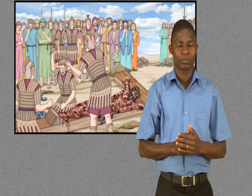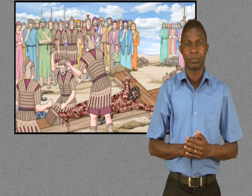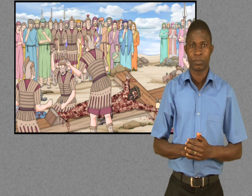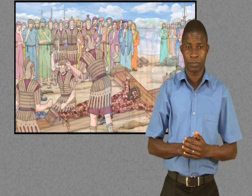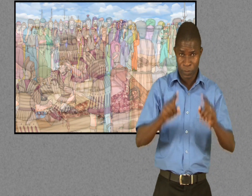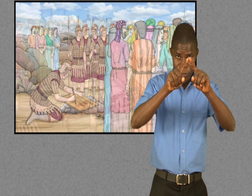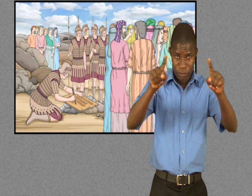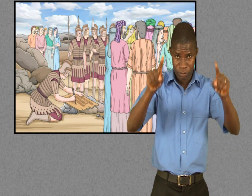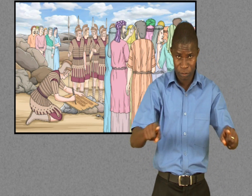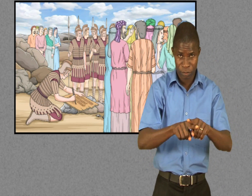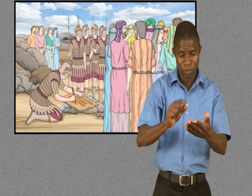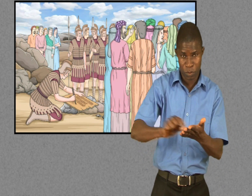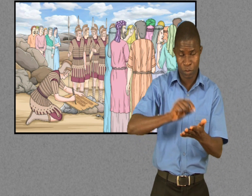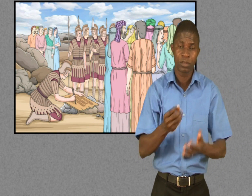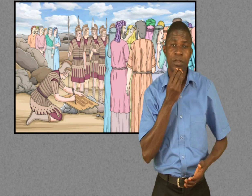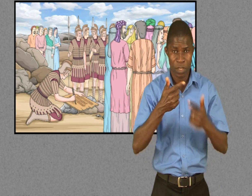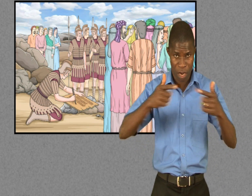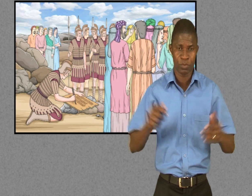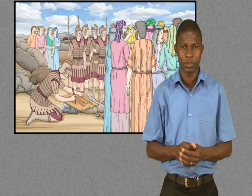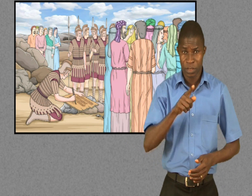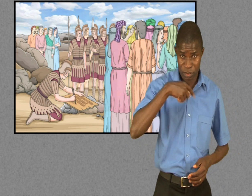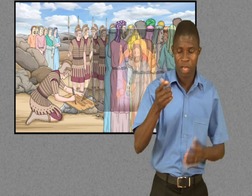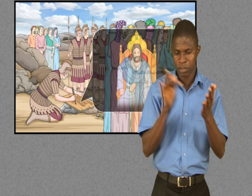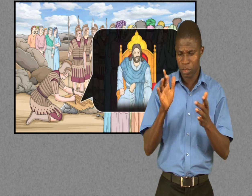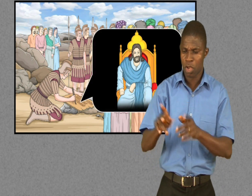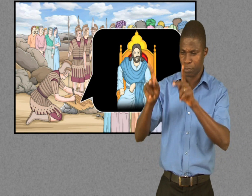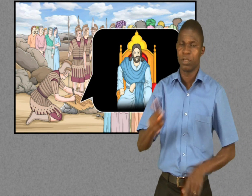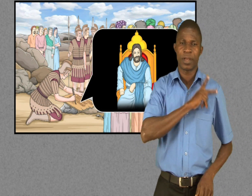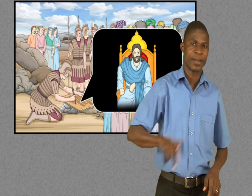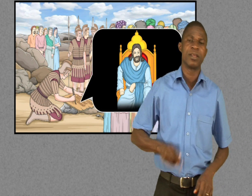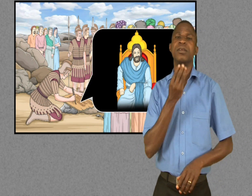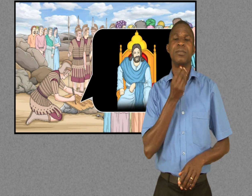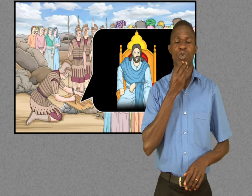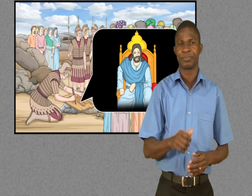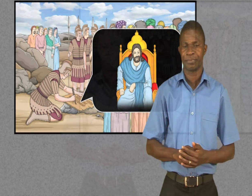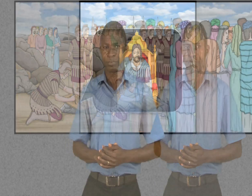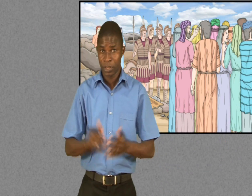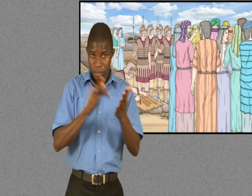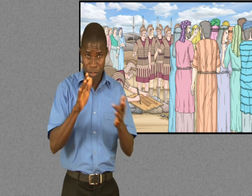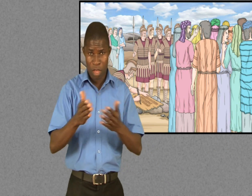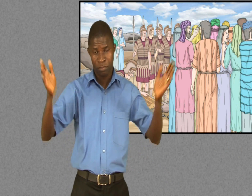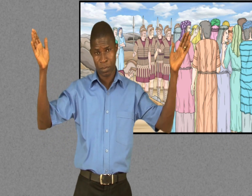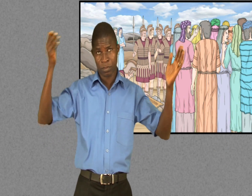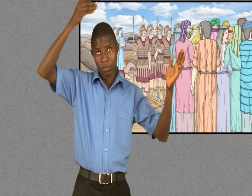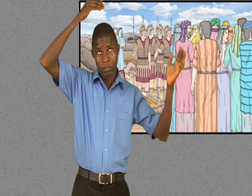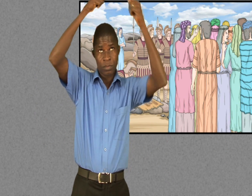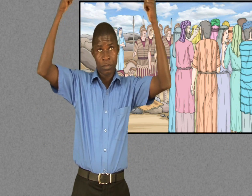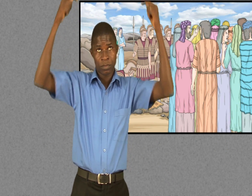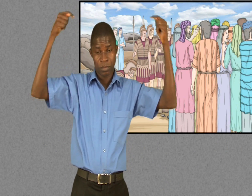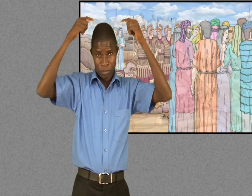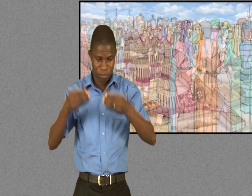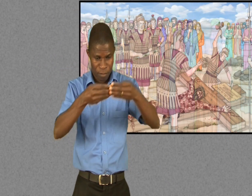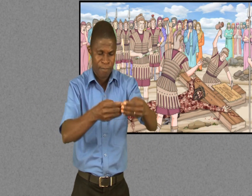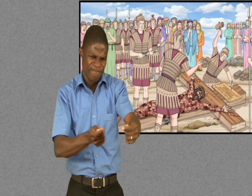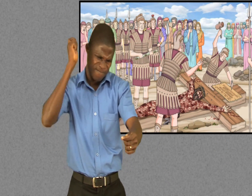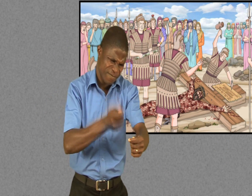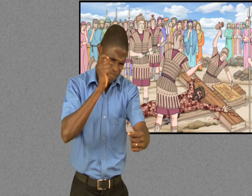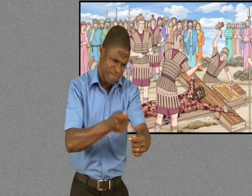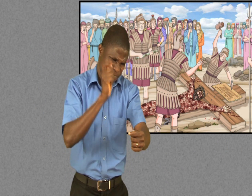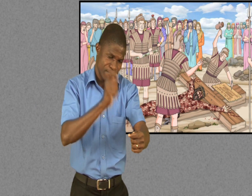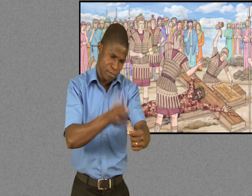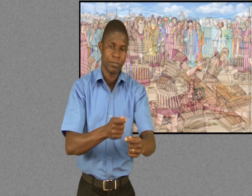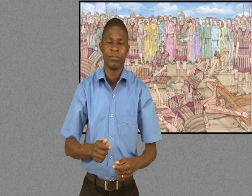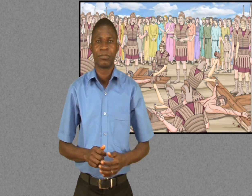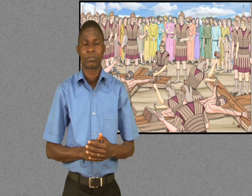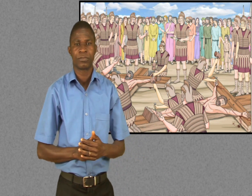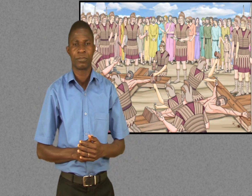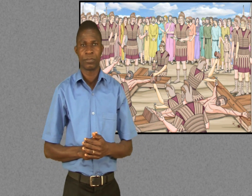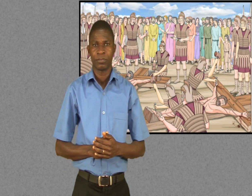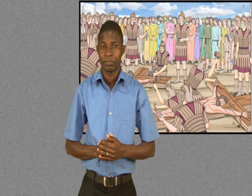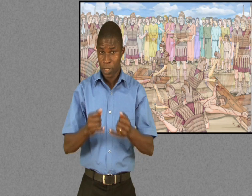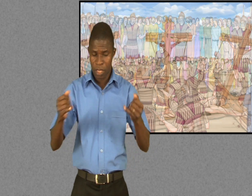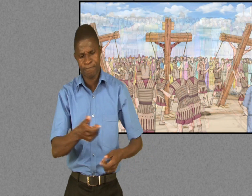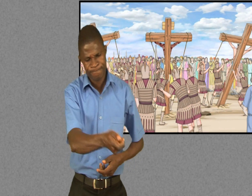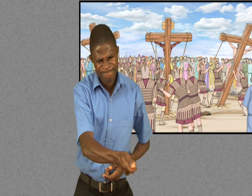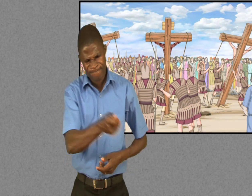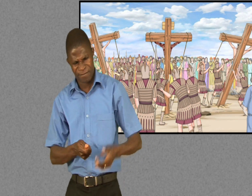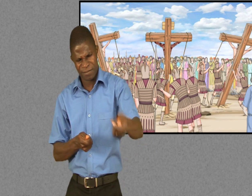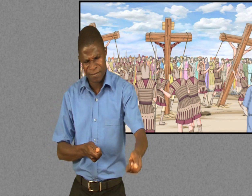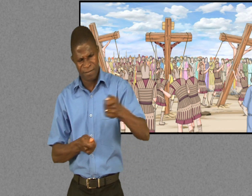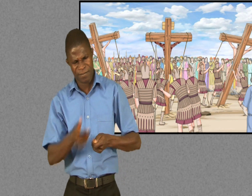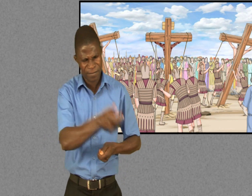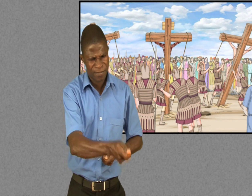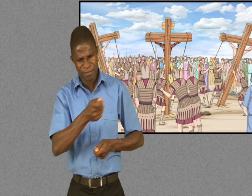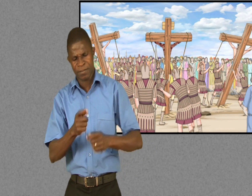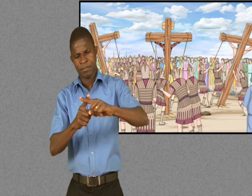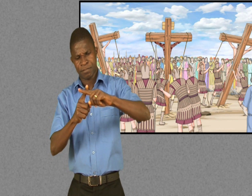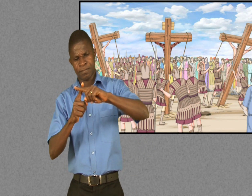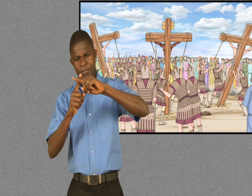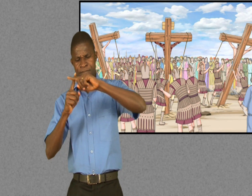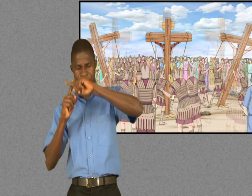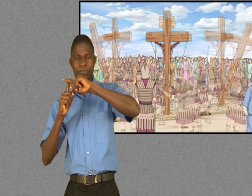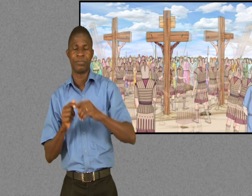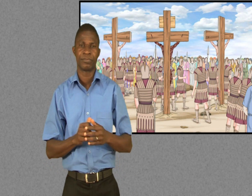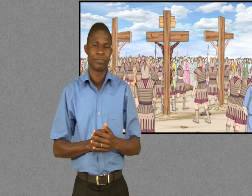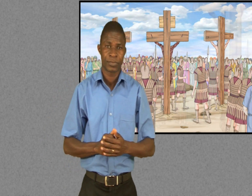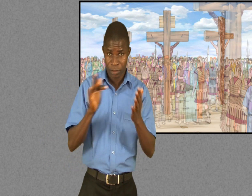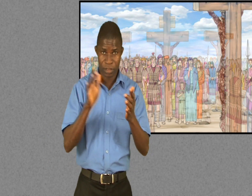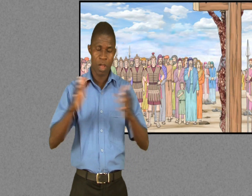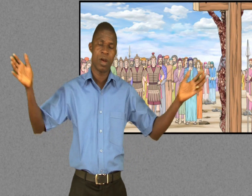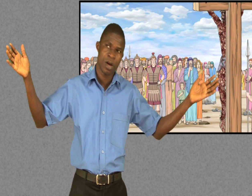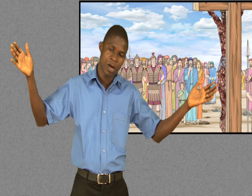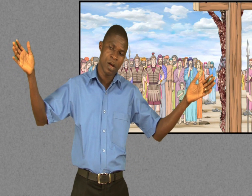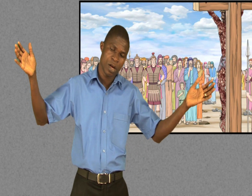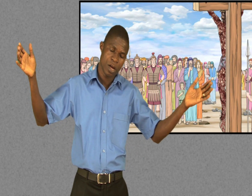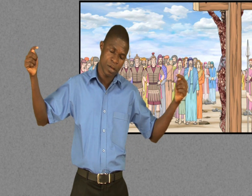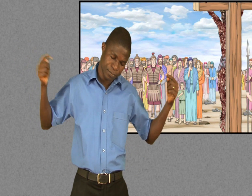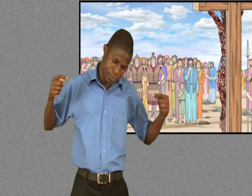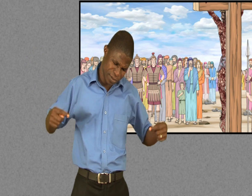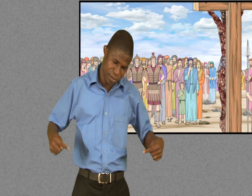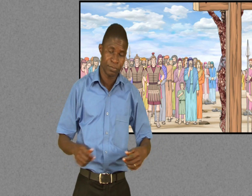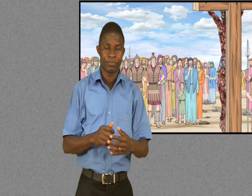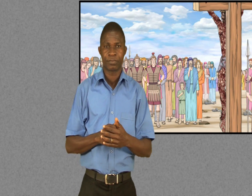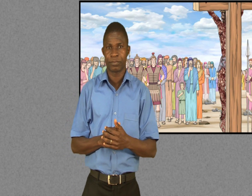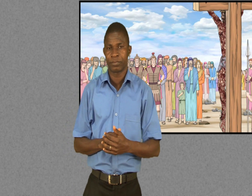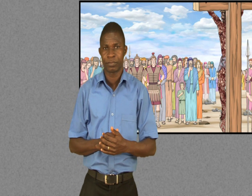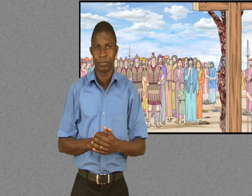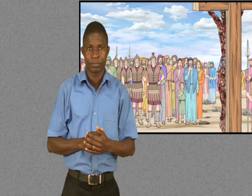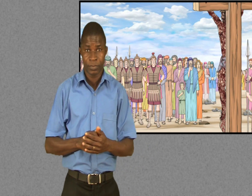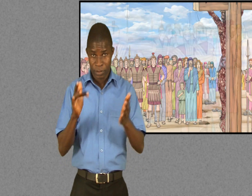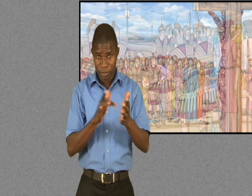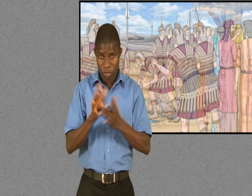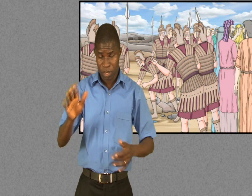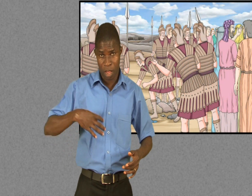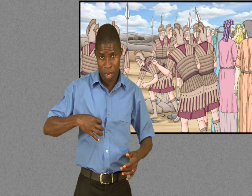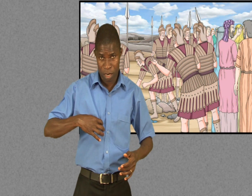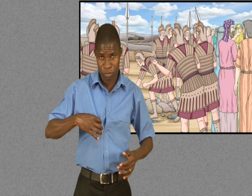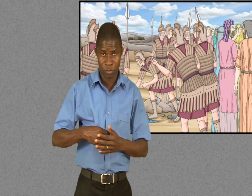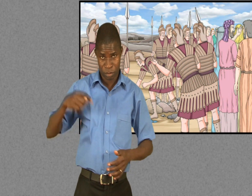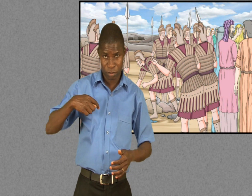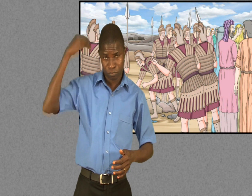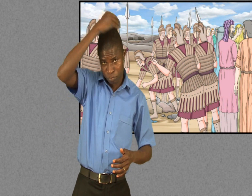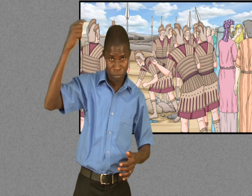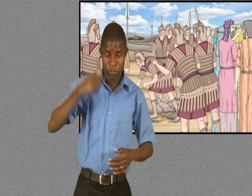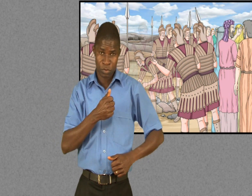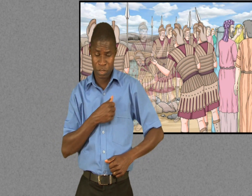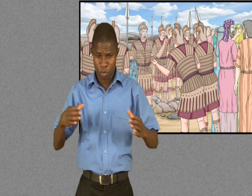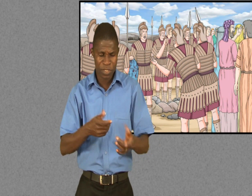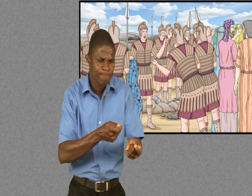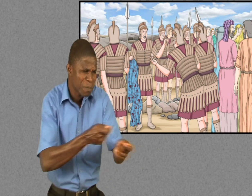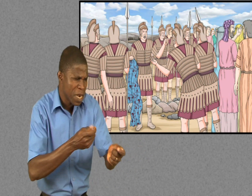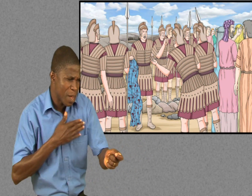Above His head they posted the written charge against Him: THIS IS JESUS, THE KING OF THE JEWS.